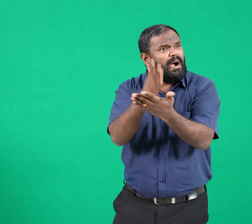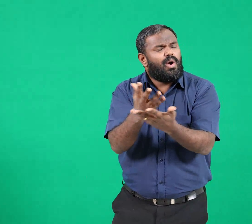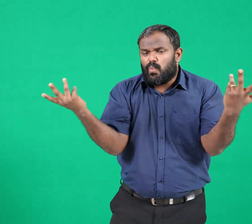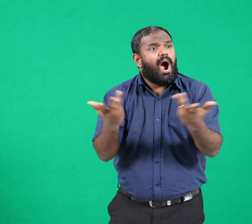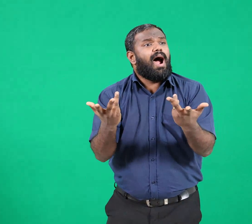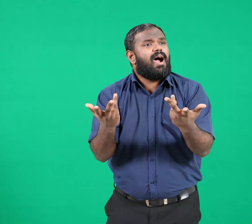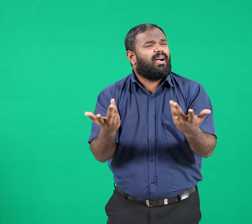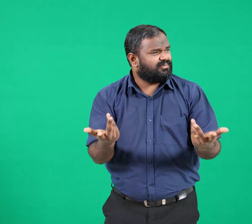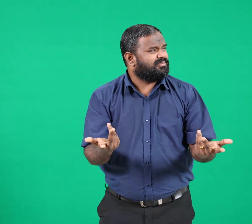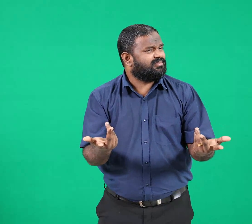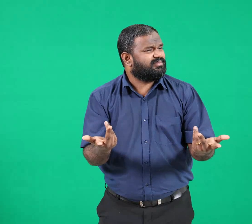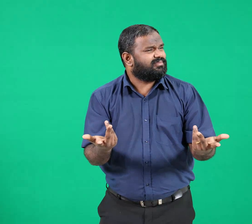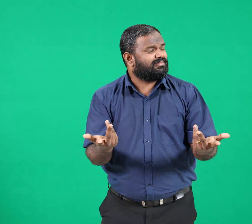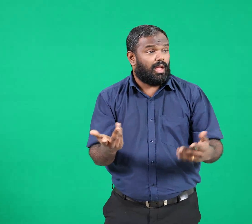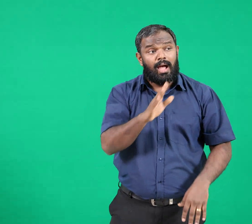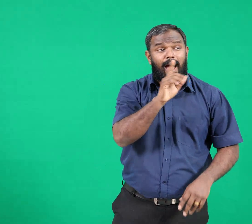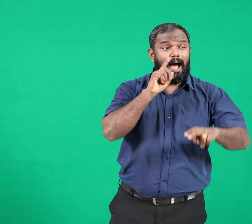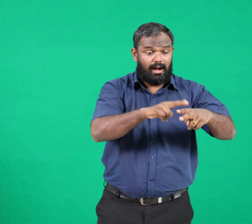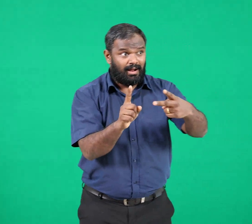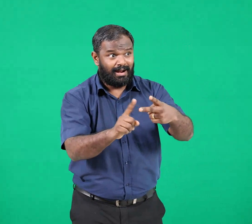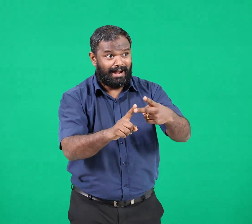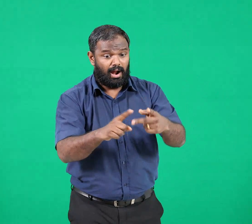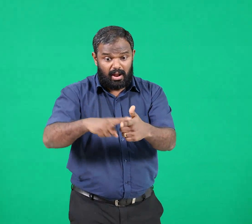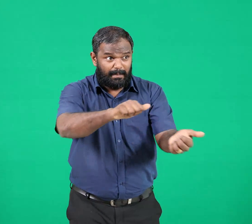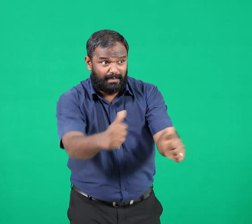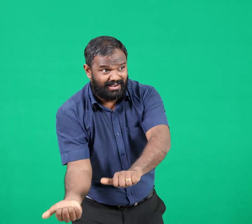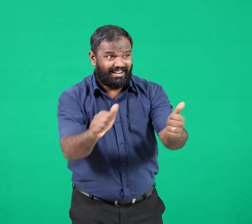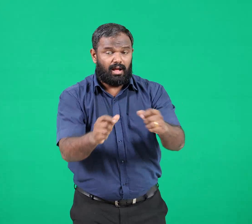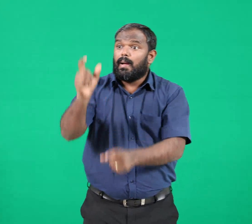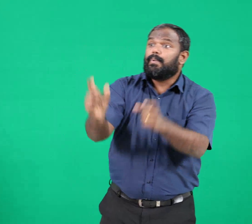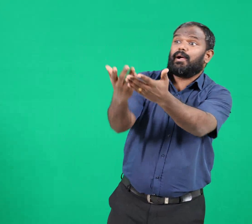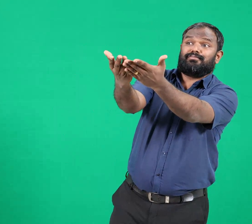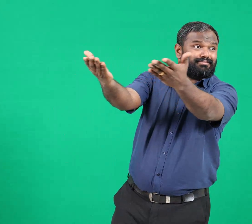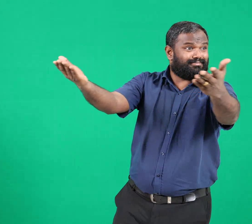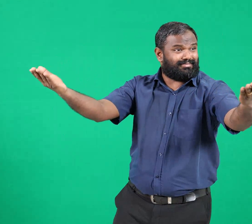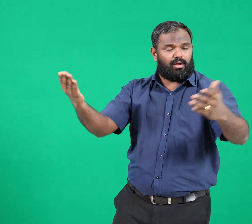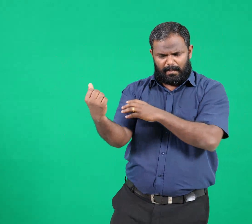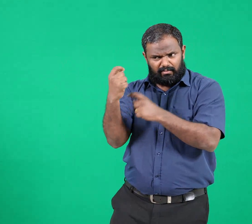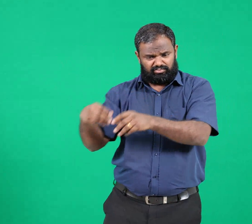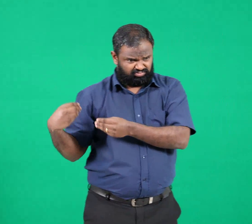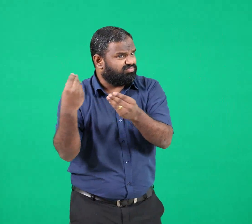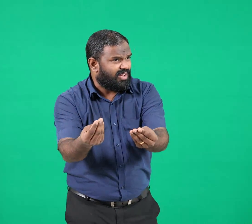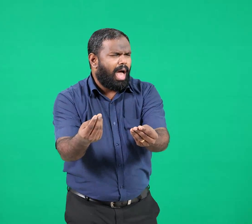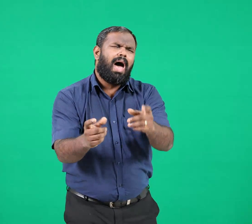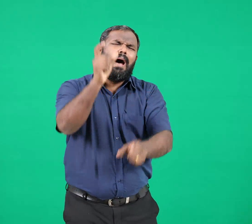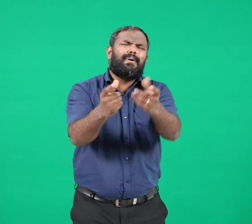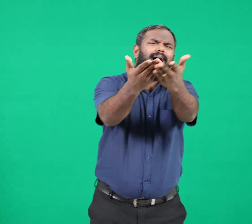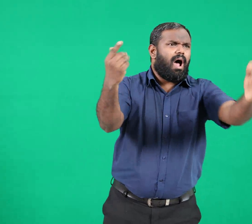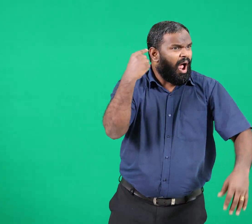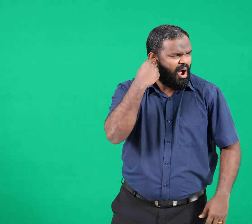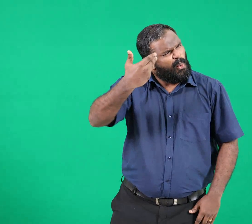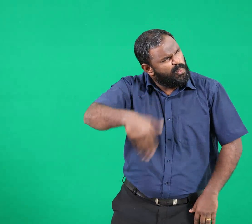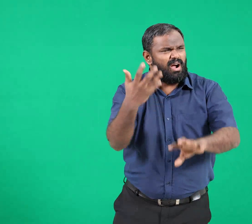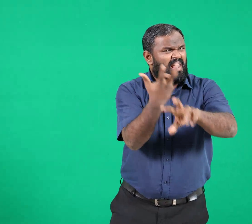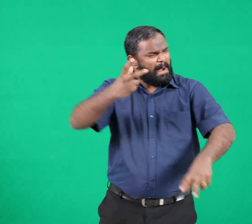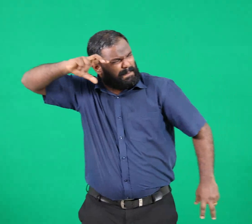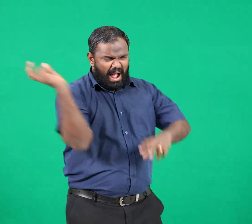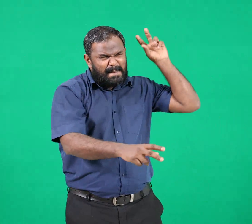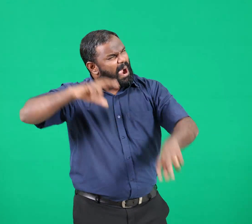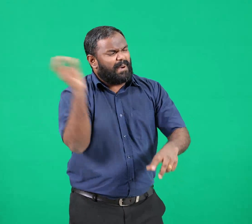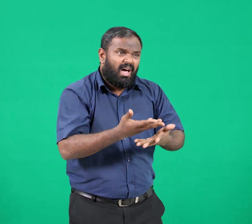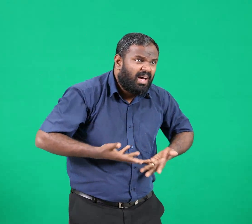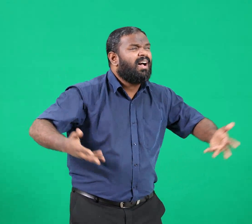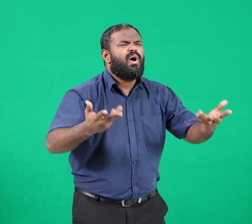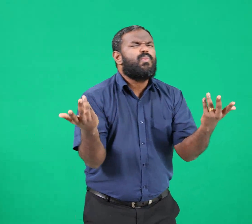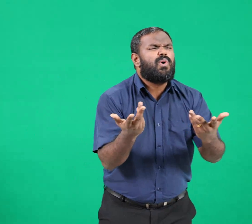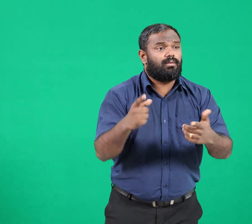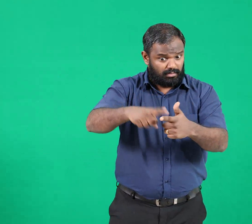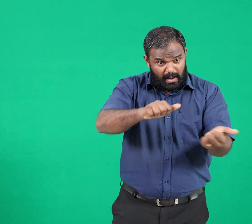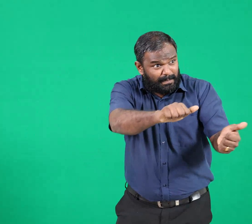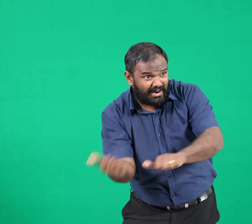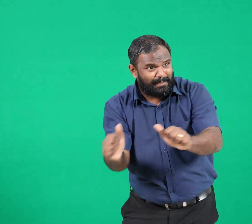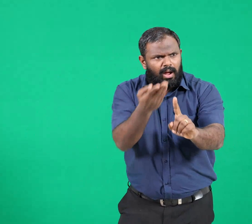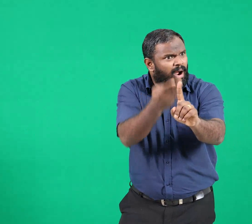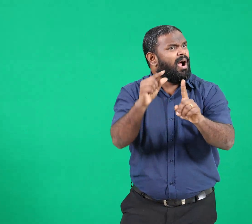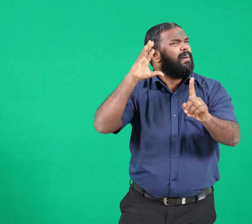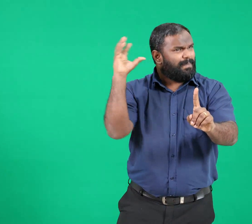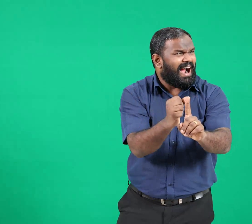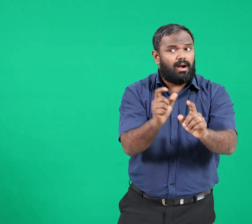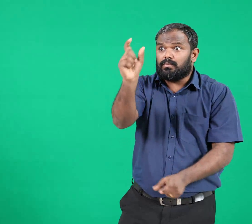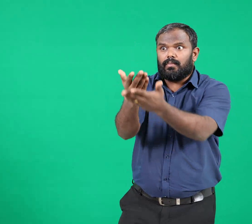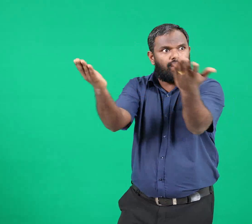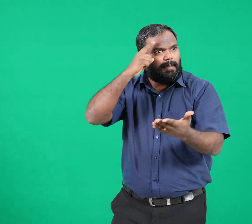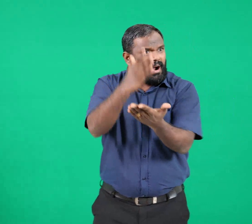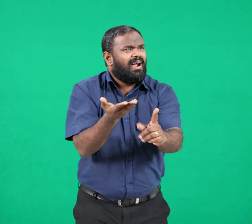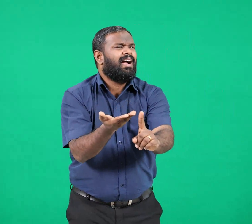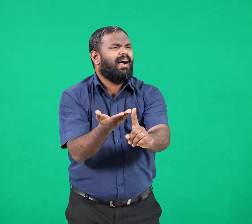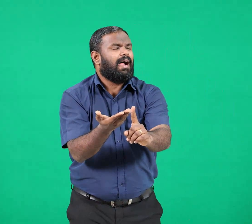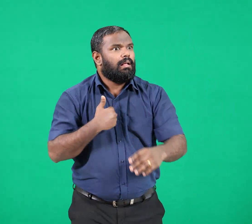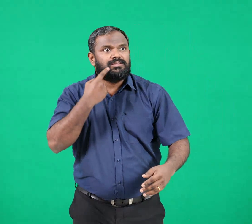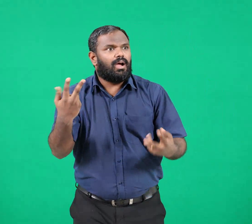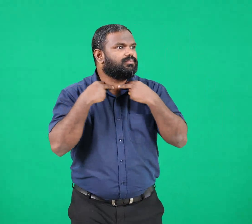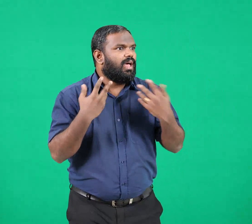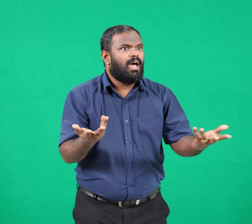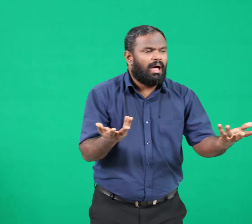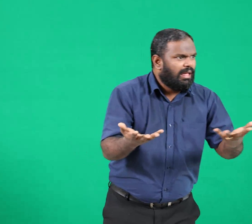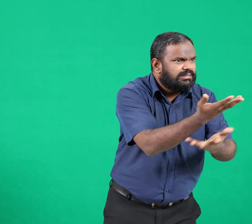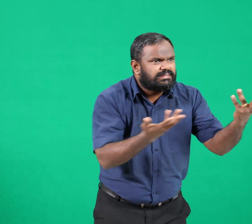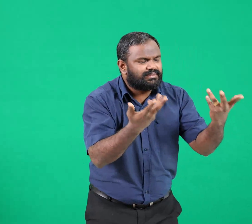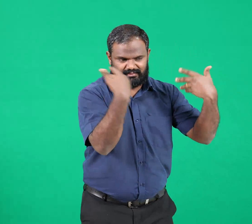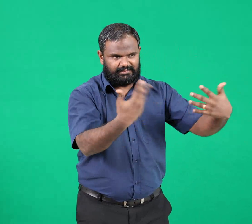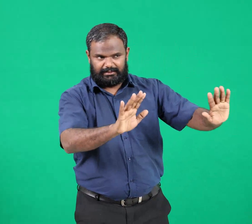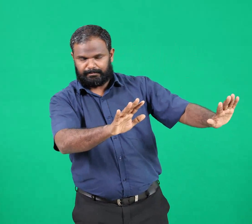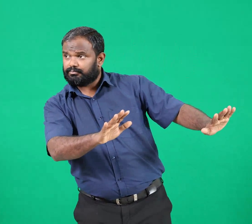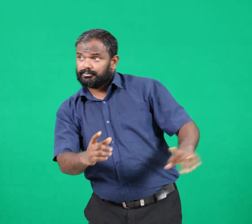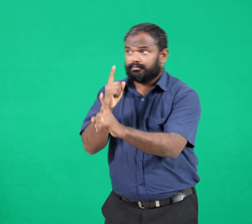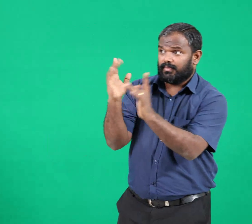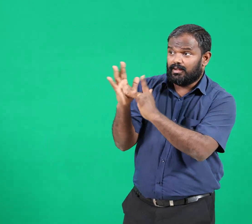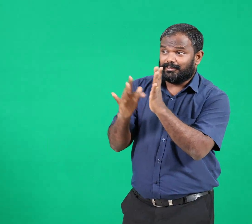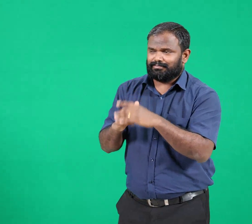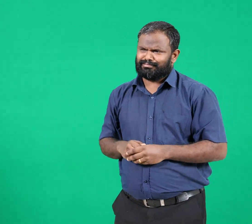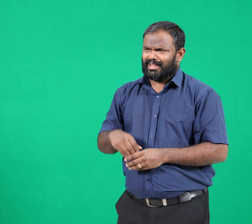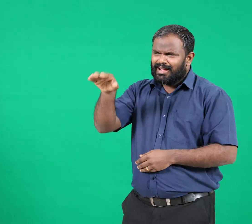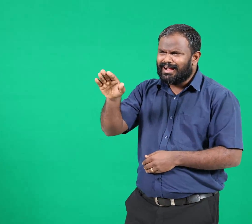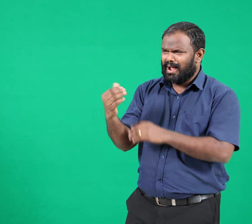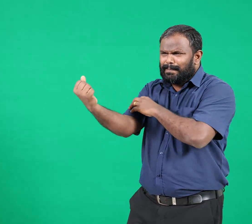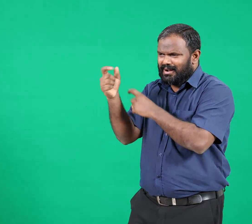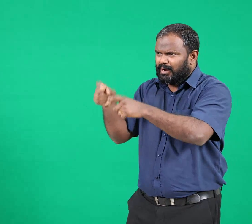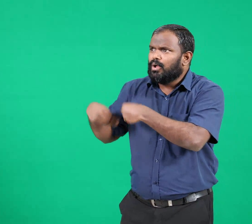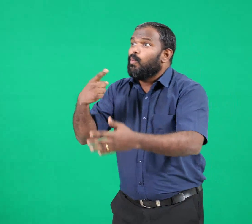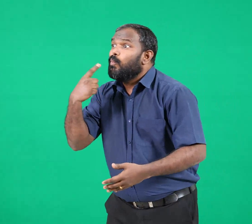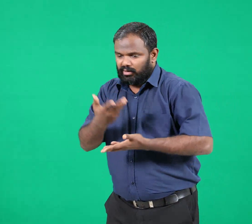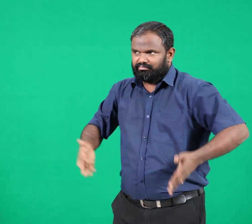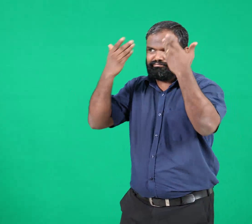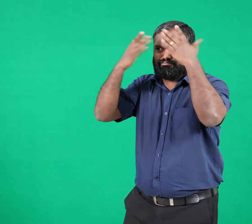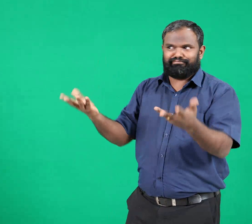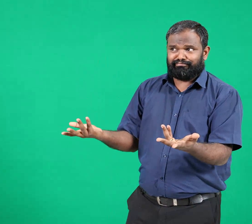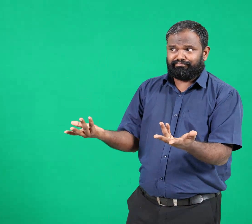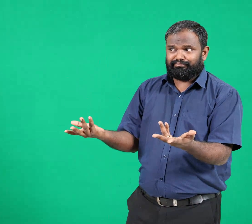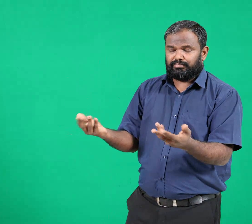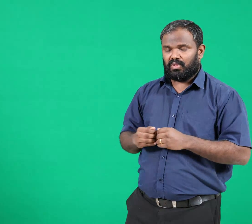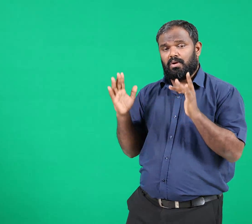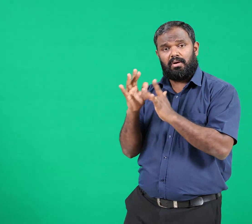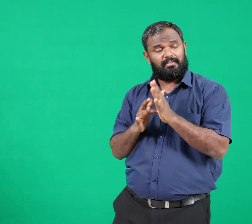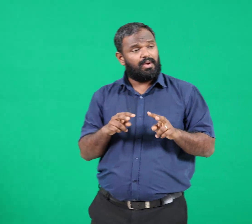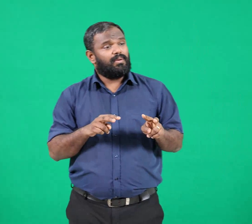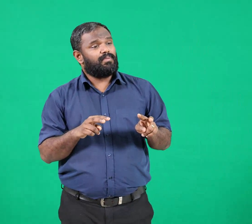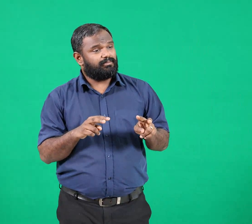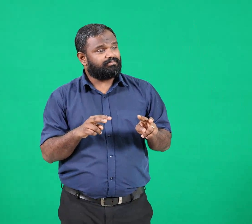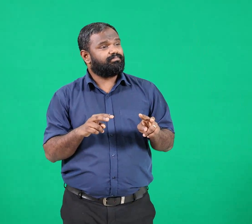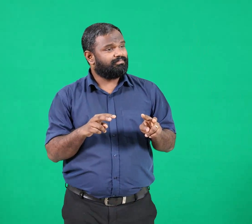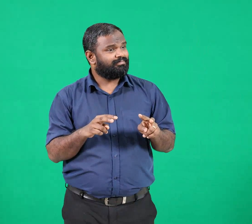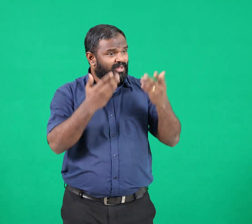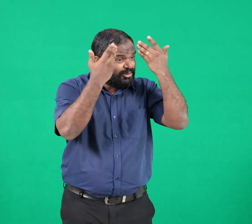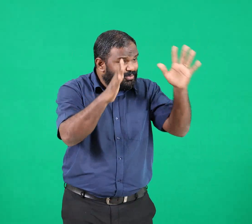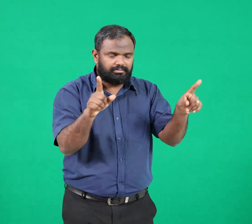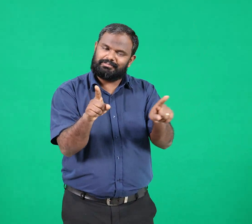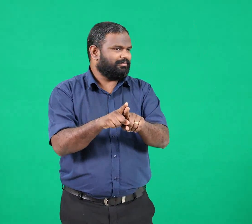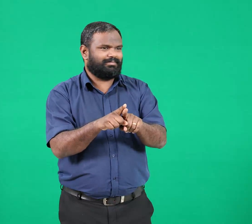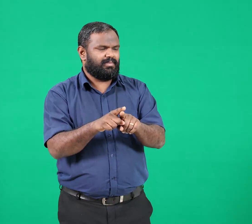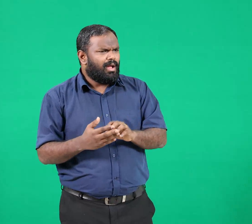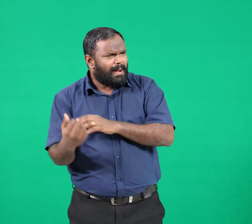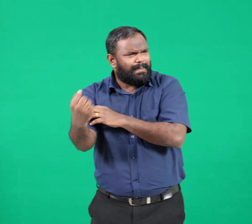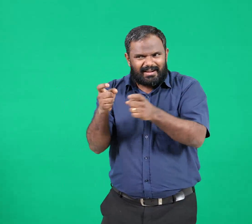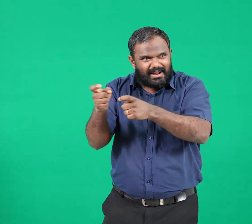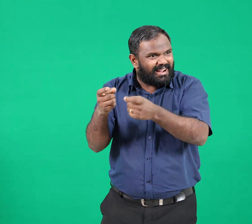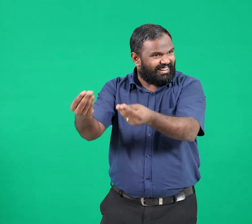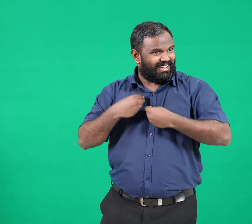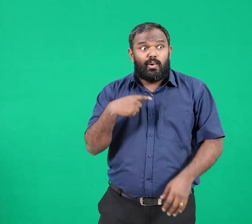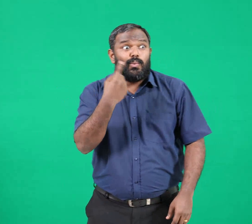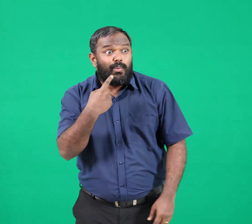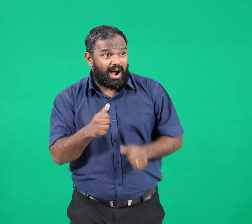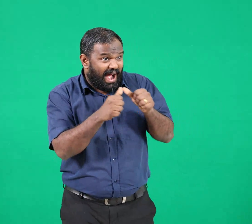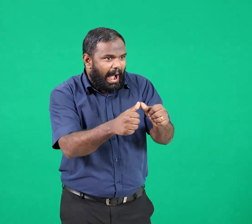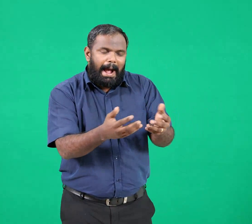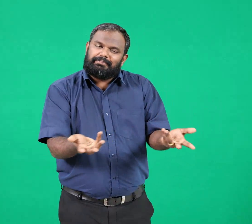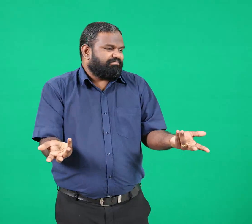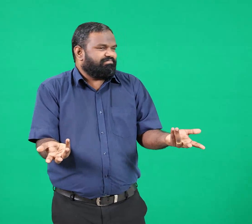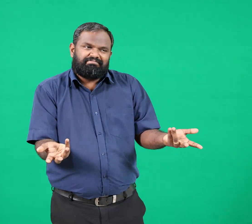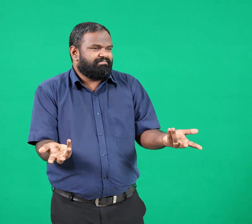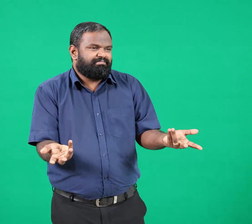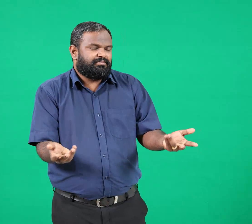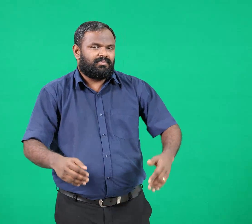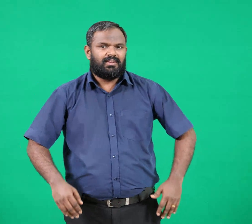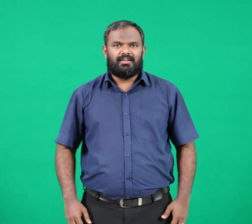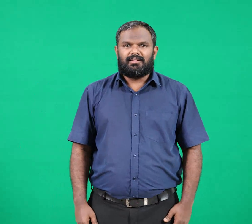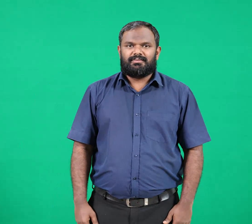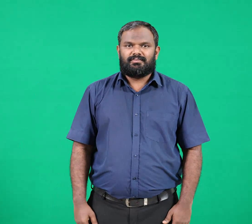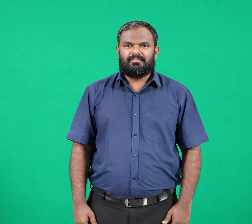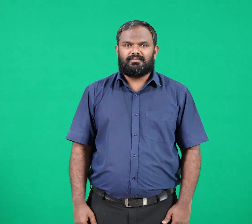But if we say, ' From men,' all the people will stone us, for they are convinced that John was a prophet." So they answered that they did not know where it was from. And Jesus replied, "Neither will I tell you by what authority I am doing these things."